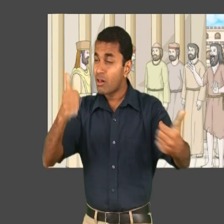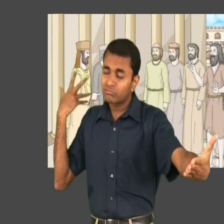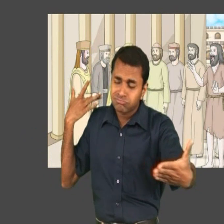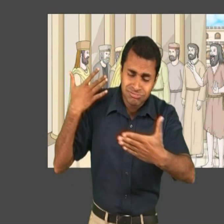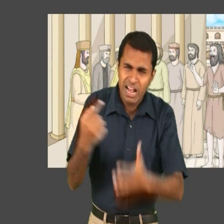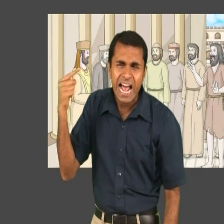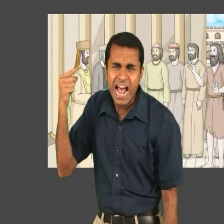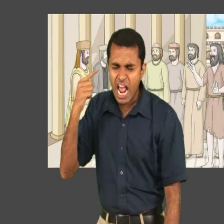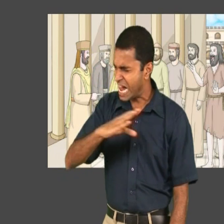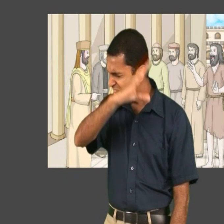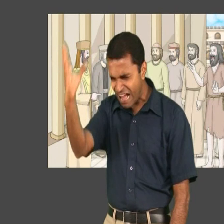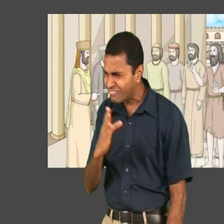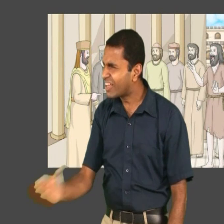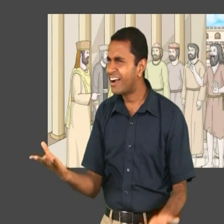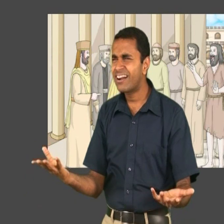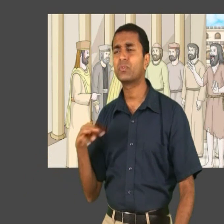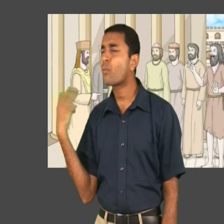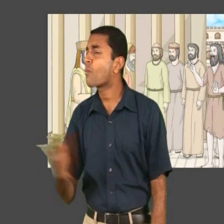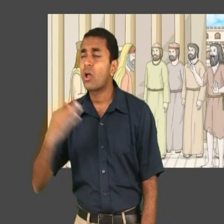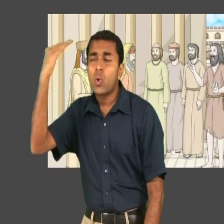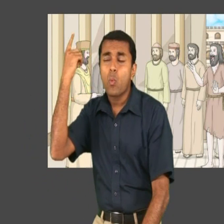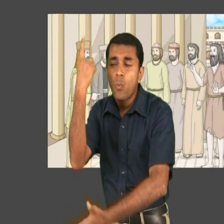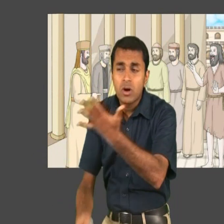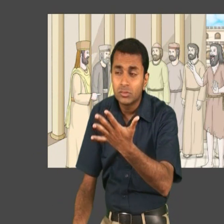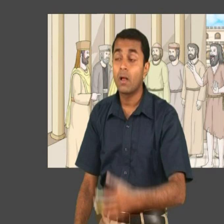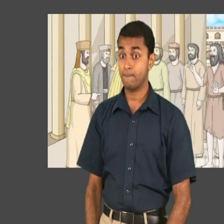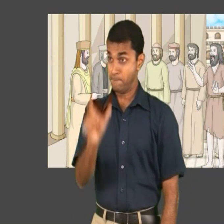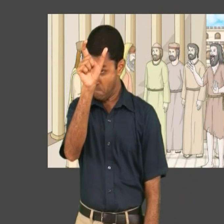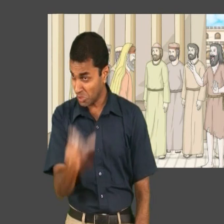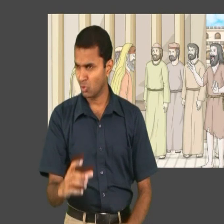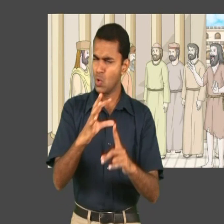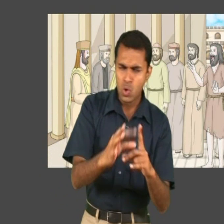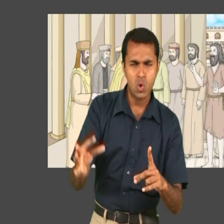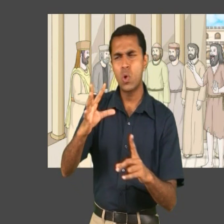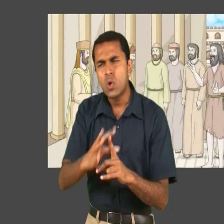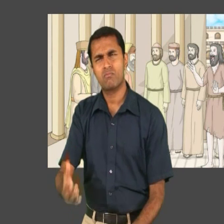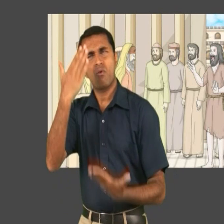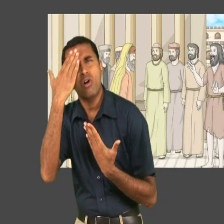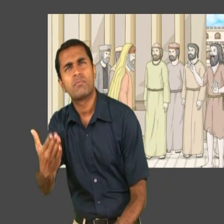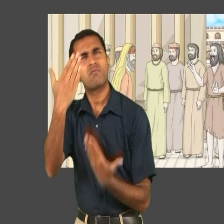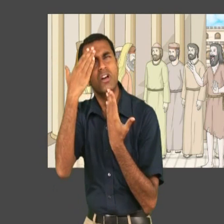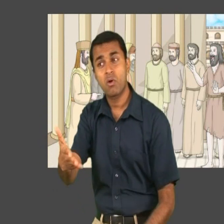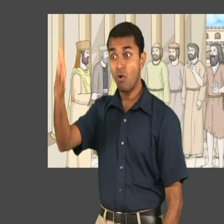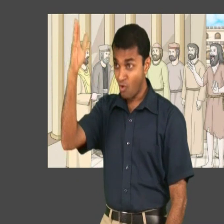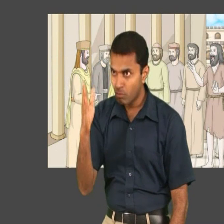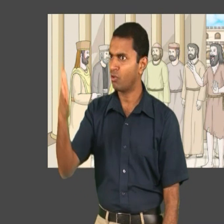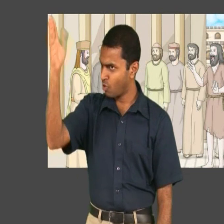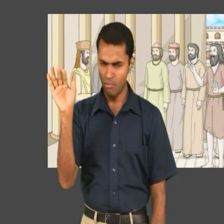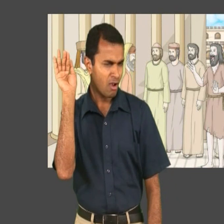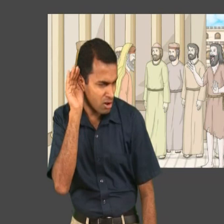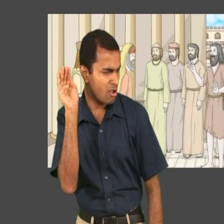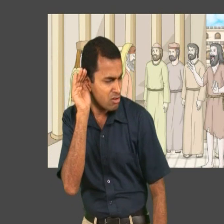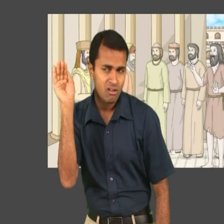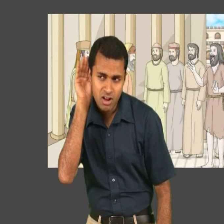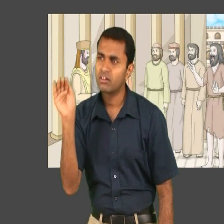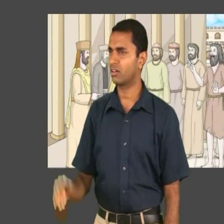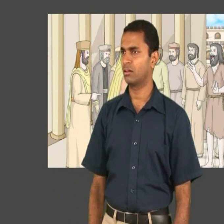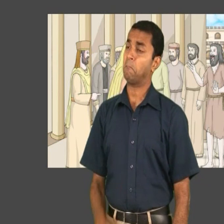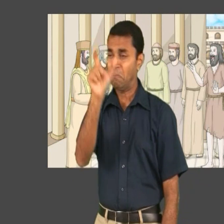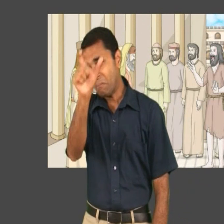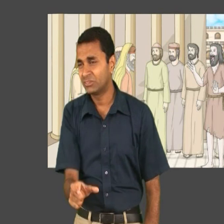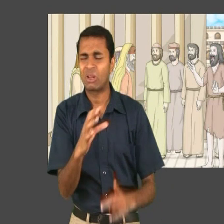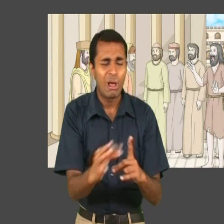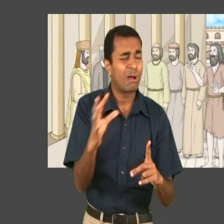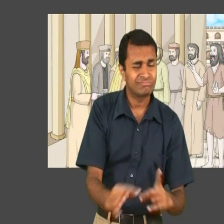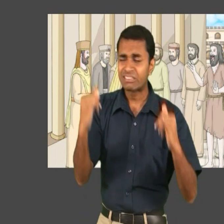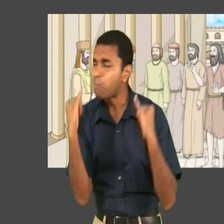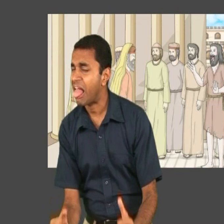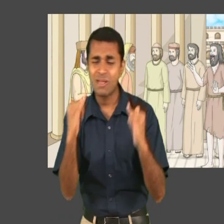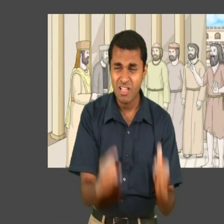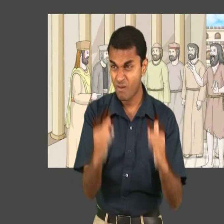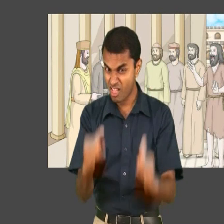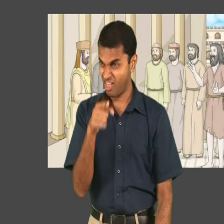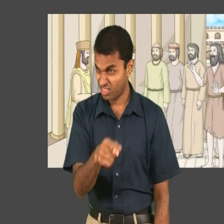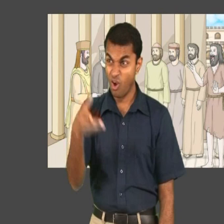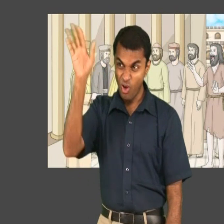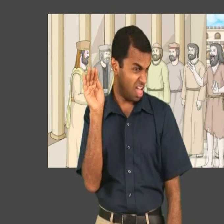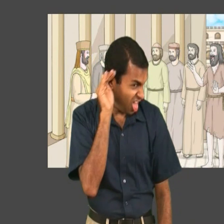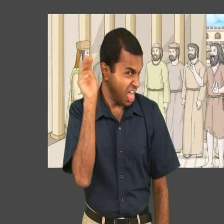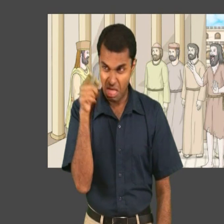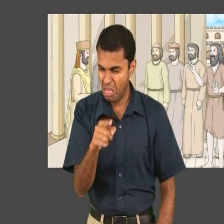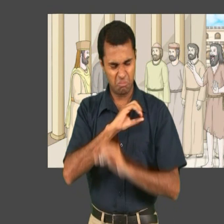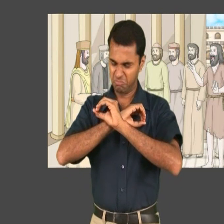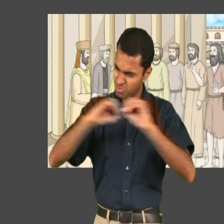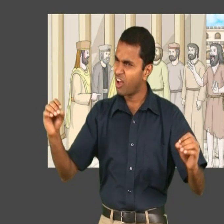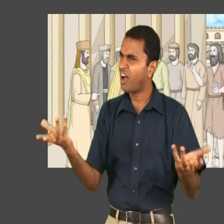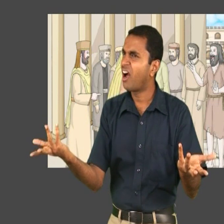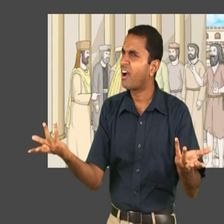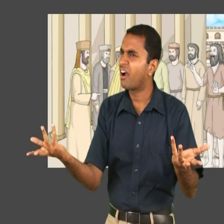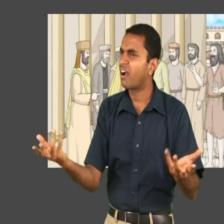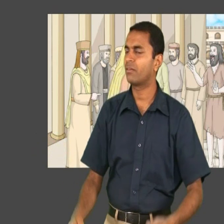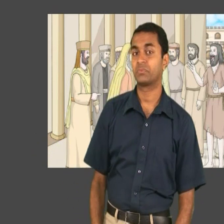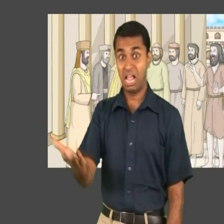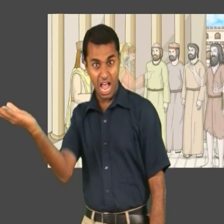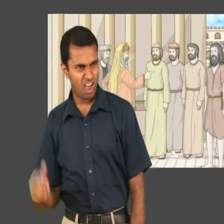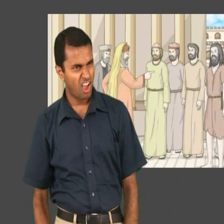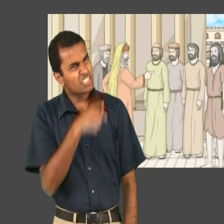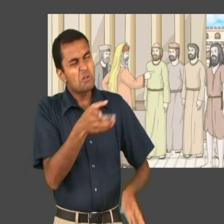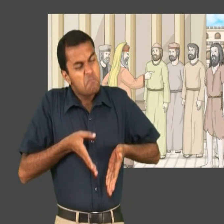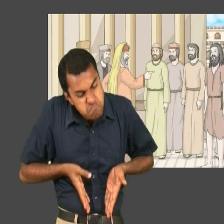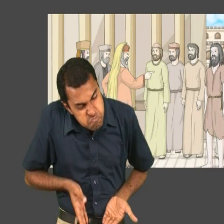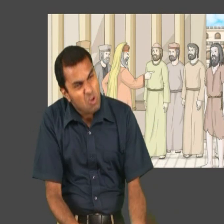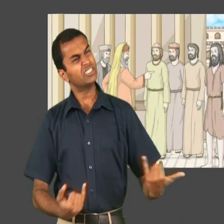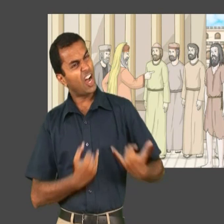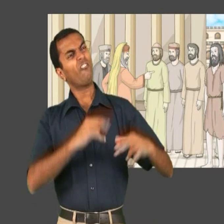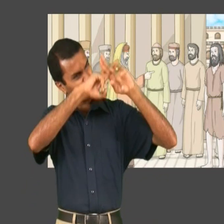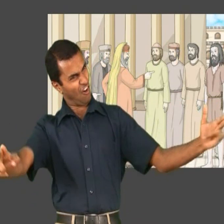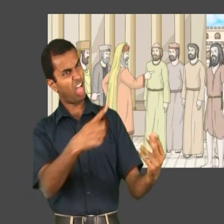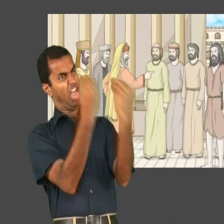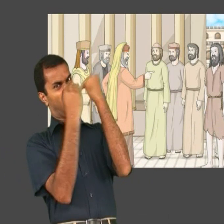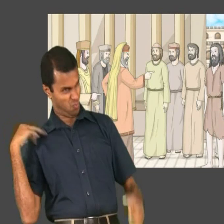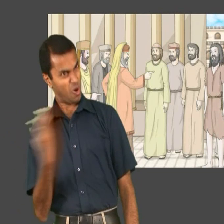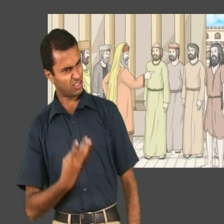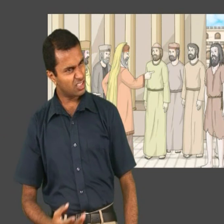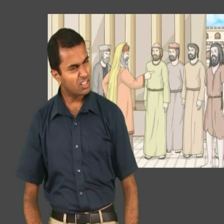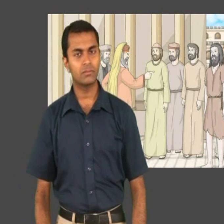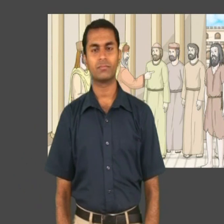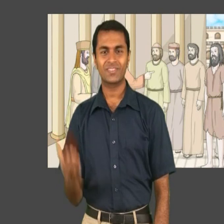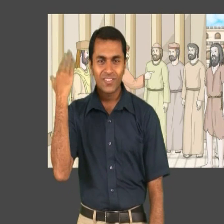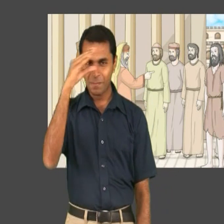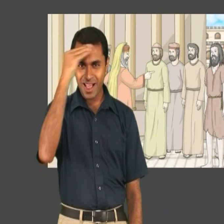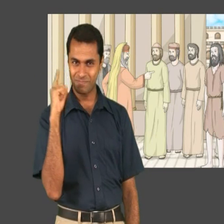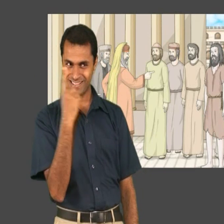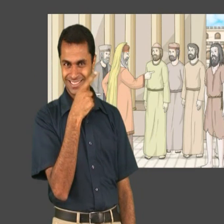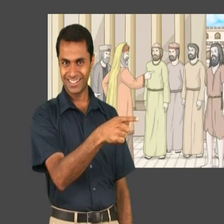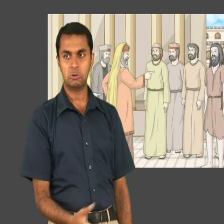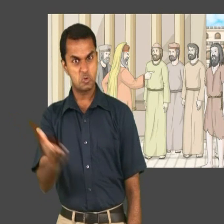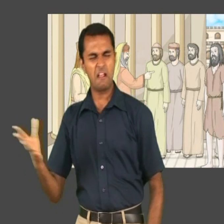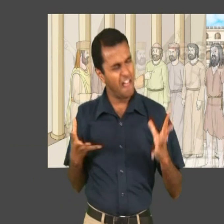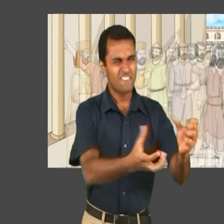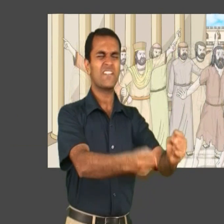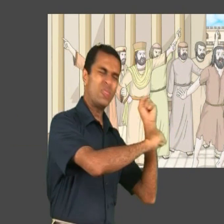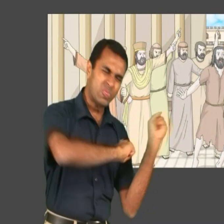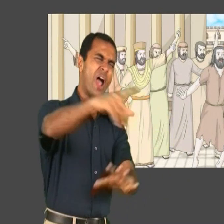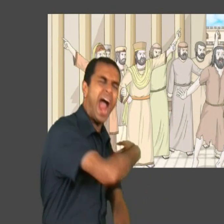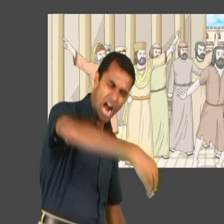Never before has anyone heard of opening the eyes of a man born blind. If this man were not from God, He could do no such thing.” They replied, “You were born in utter sin, and you are instructing us?”